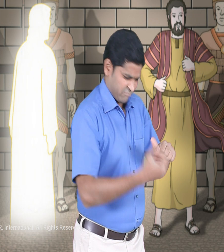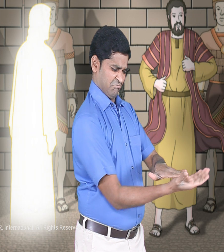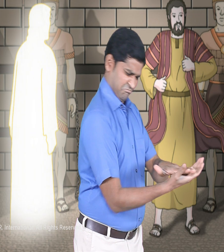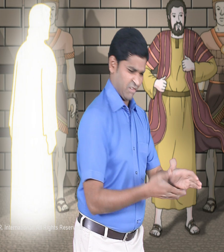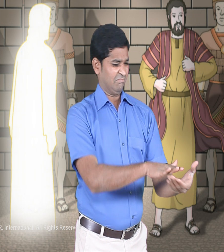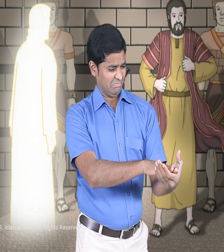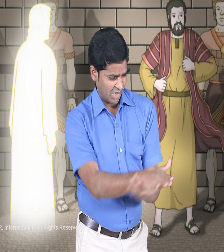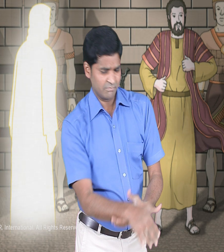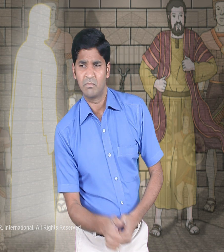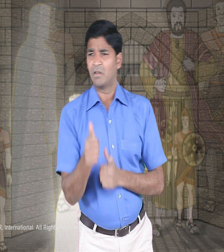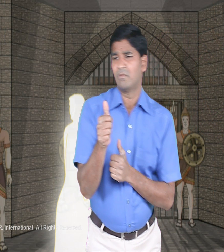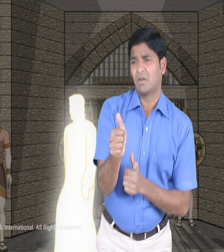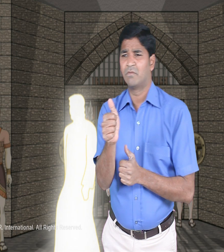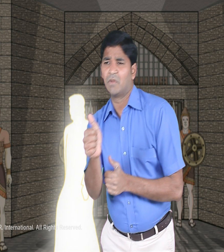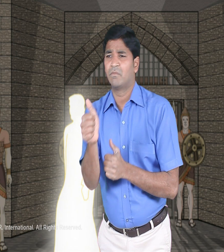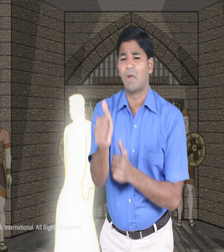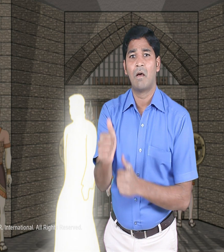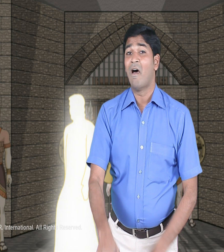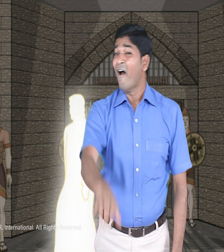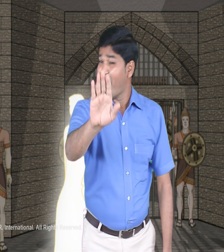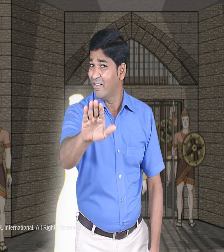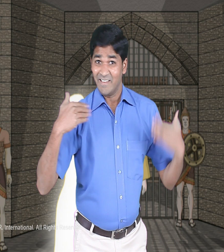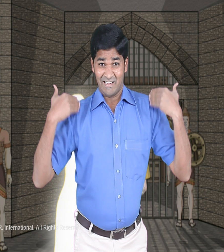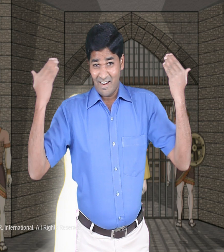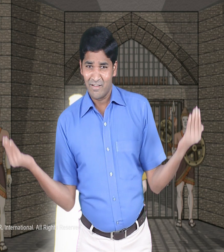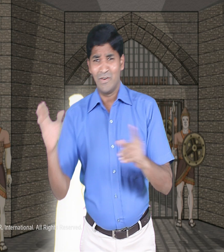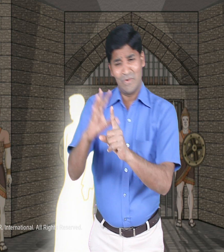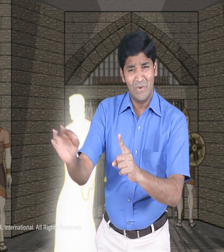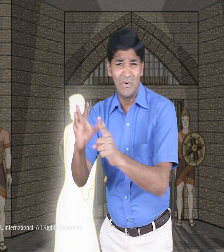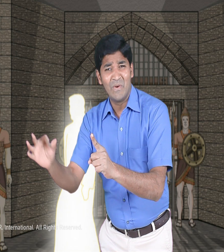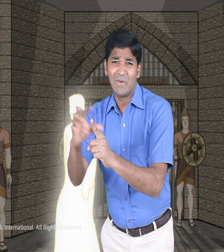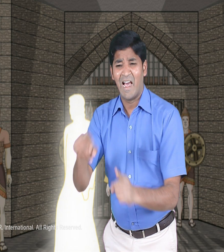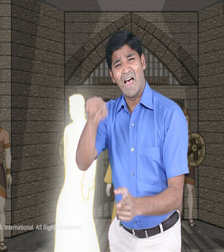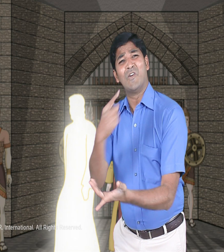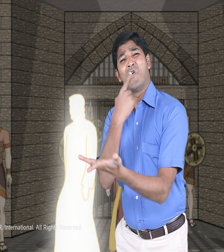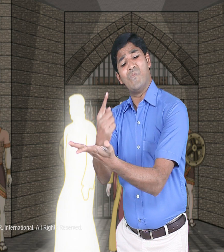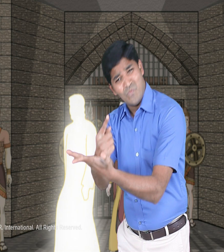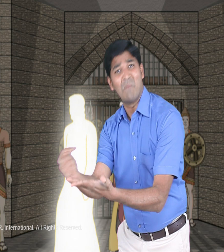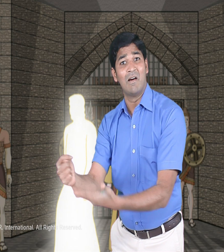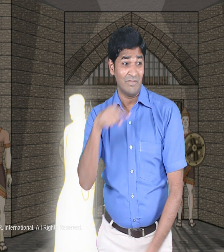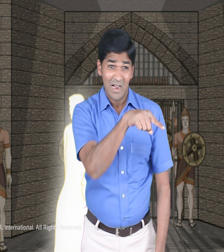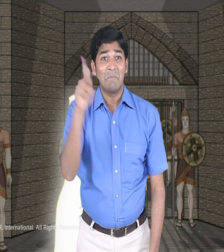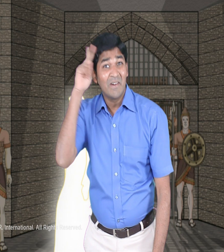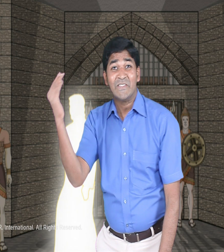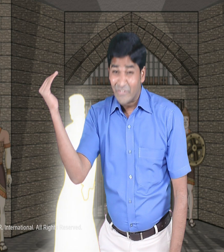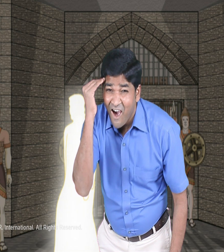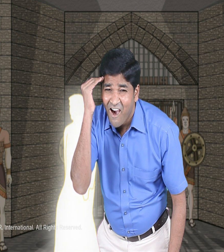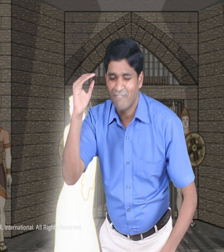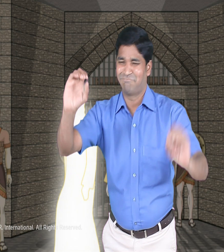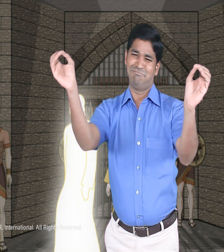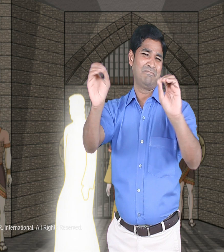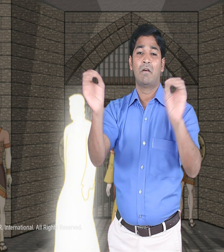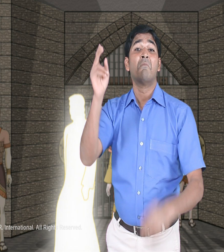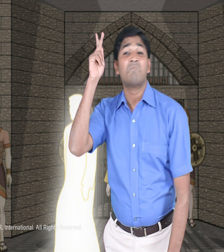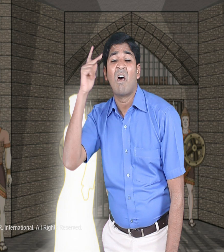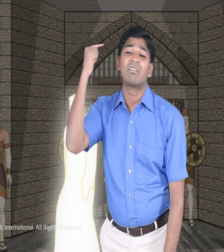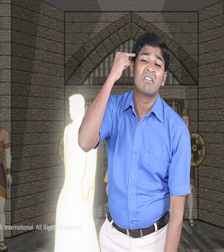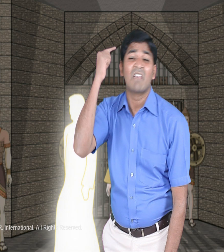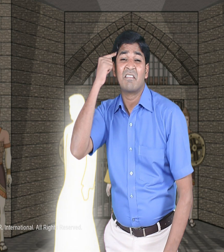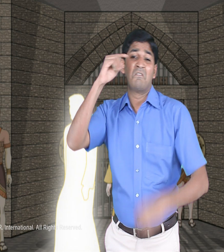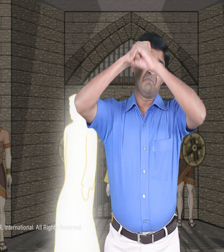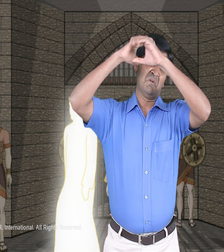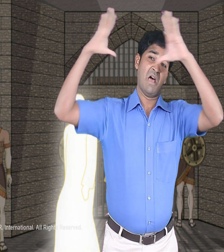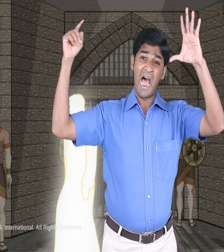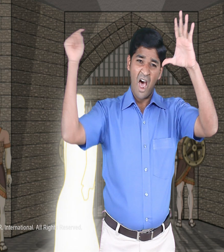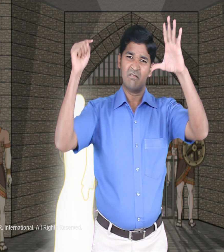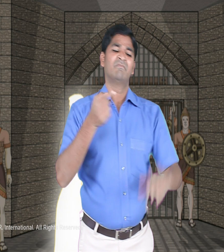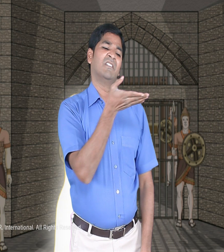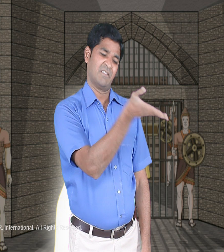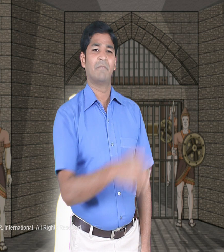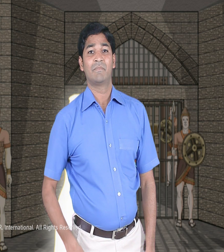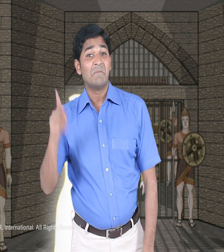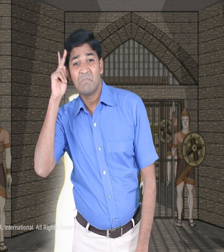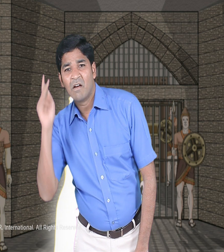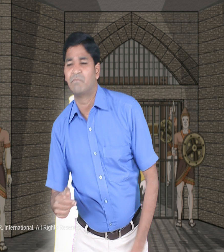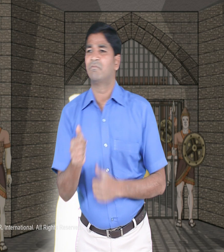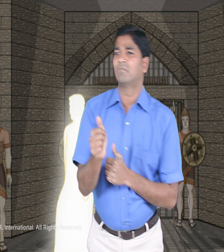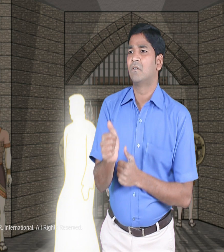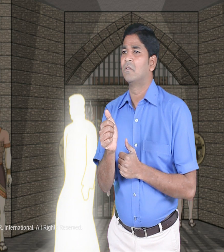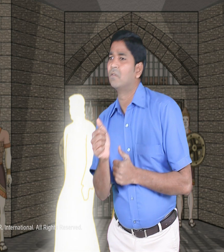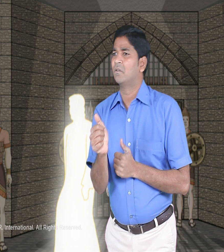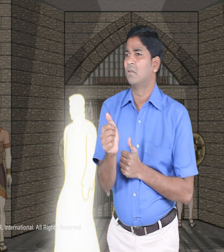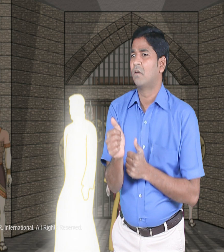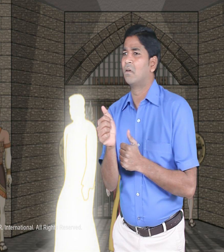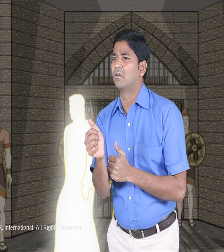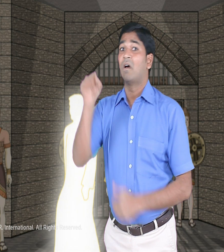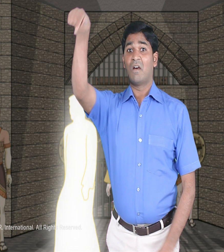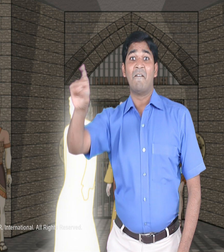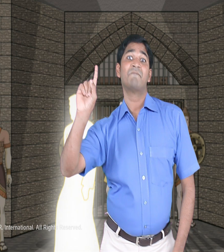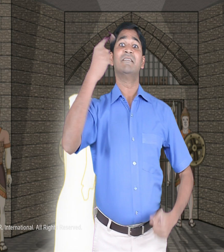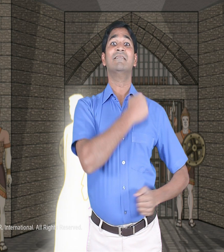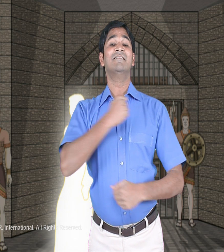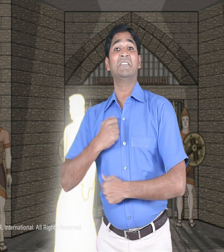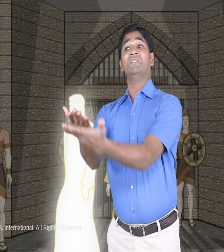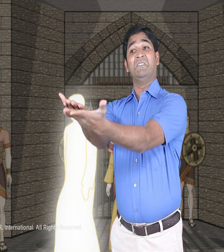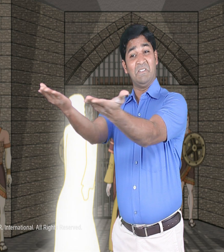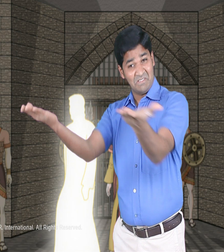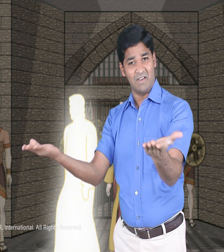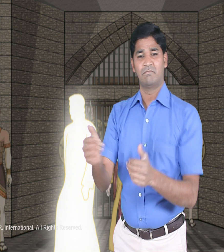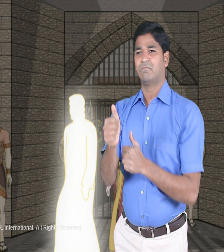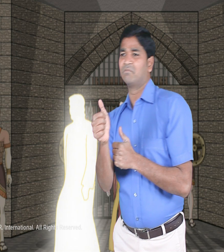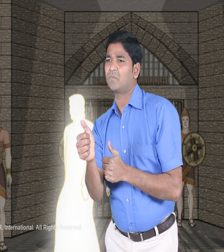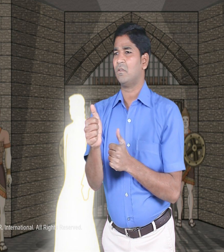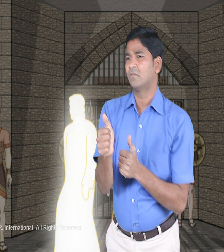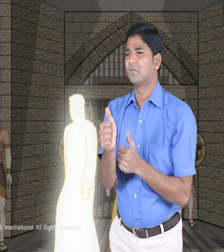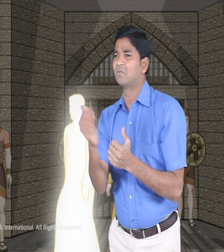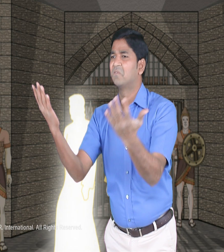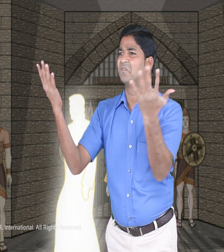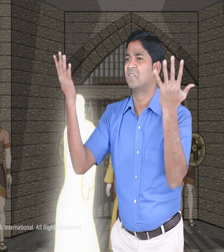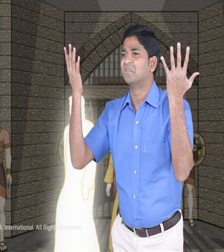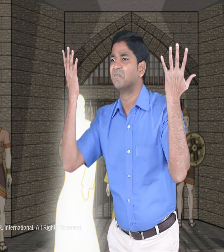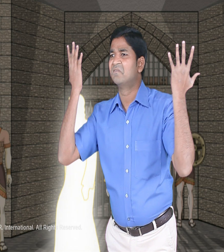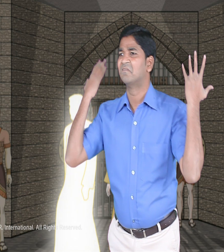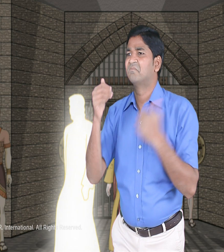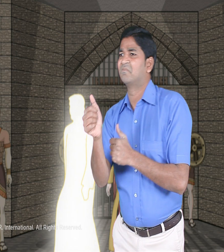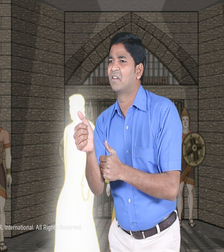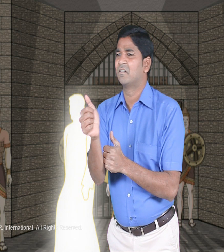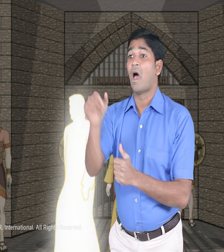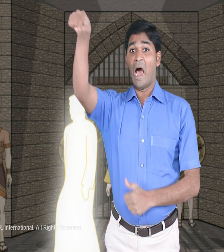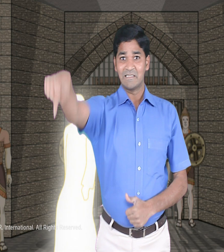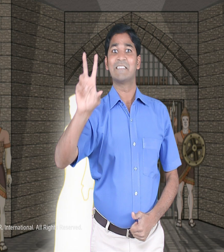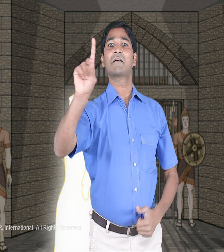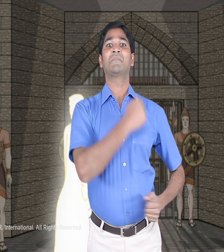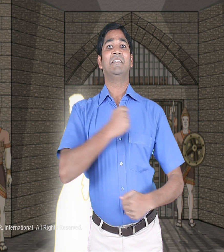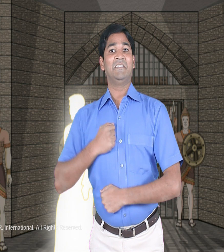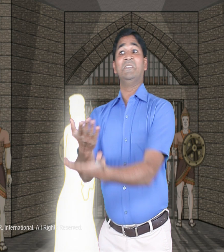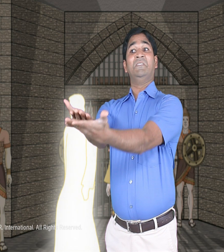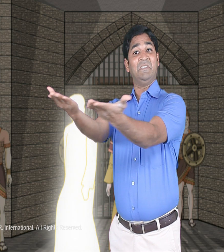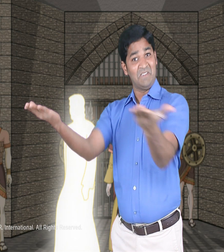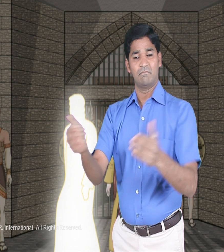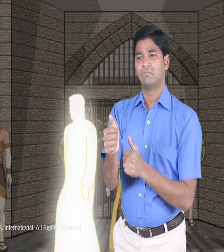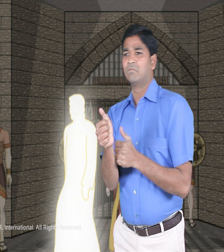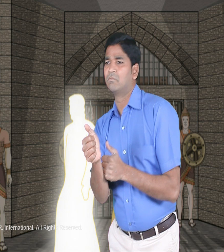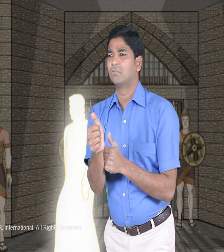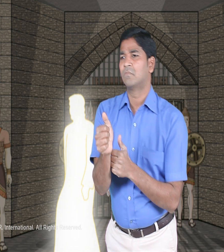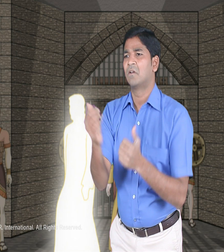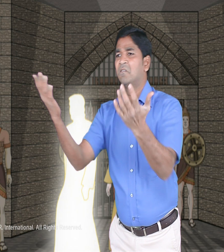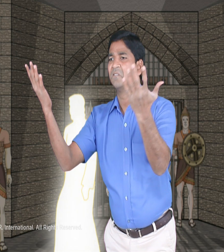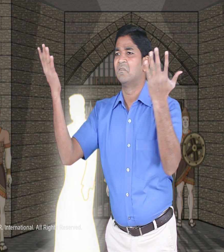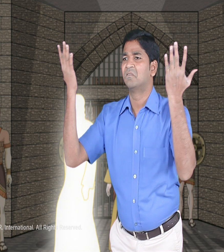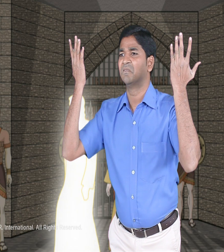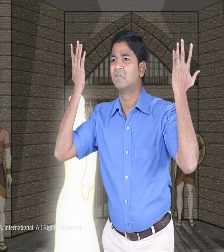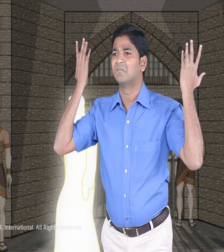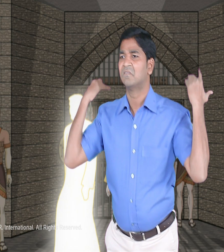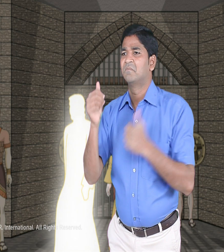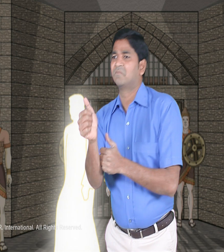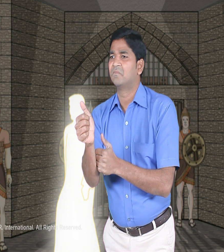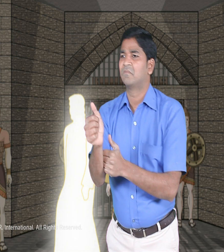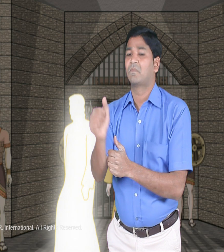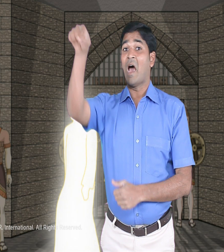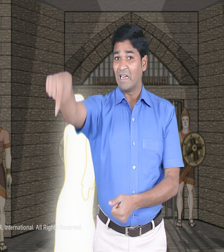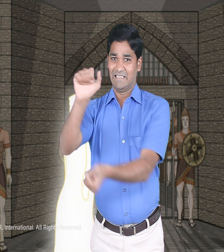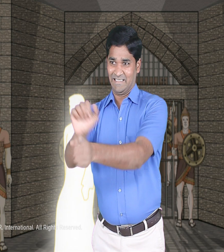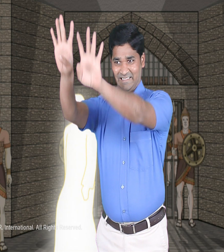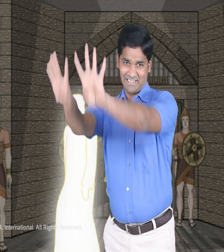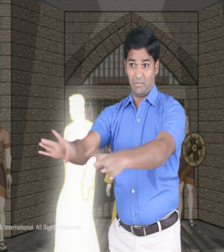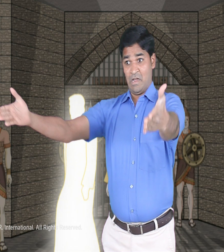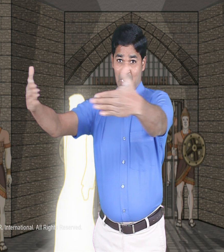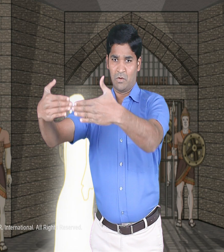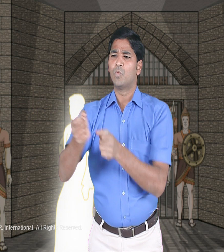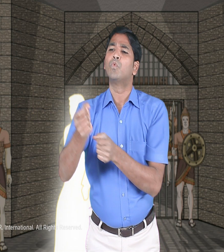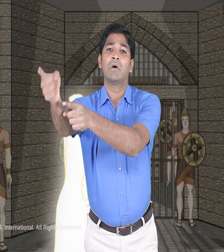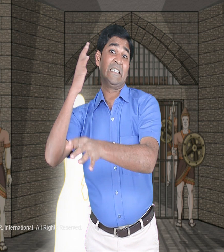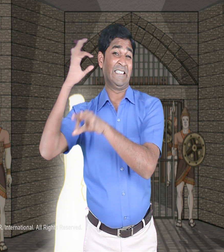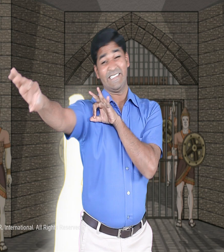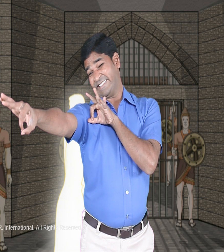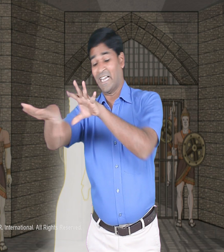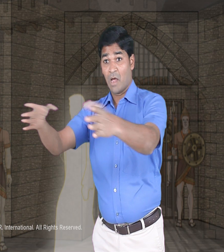So Peter followed him out, but he was unaware that what the angel was doing was real. He thought he was only seeing a vision. They passed the first and second guards and came to the iron gate leading to the city, which opened for them by itself.